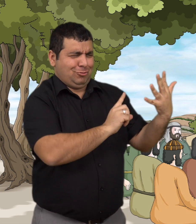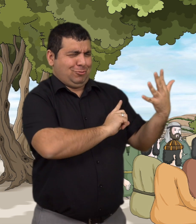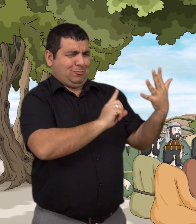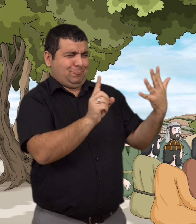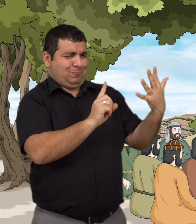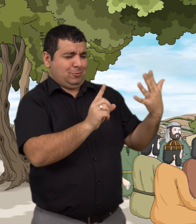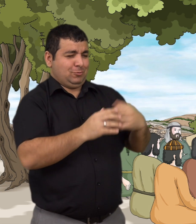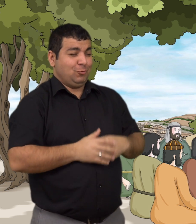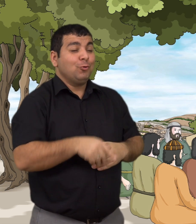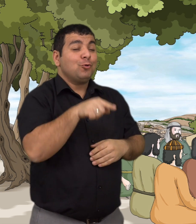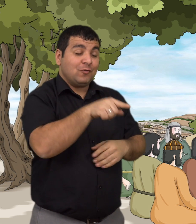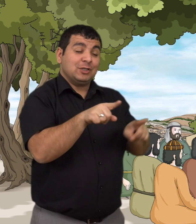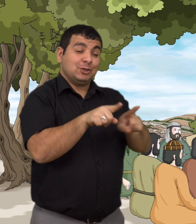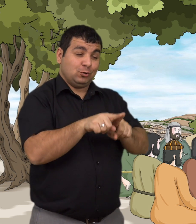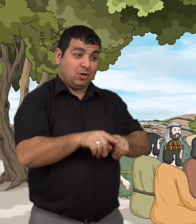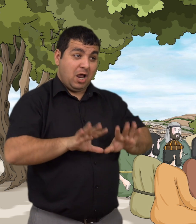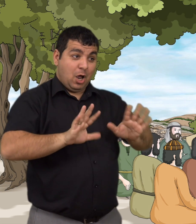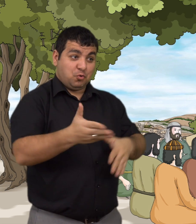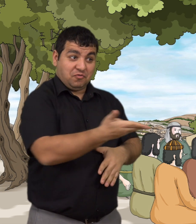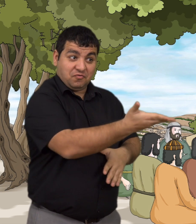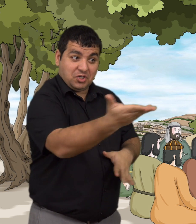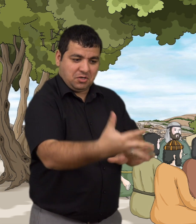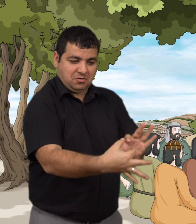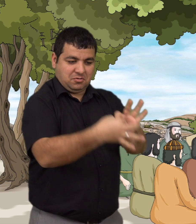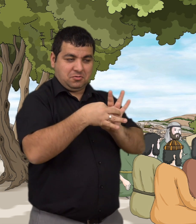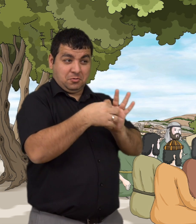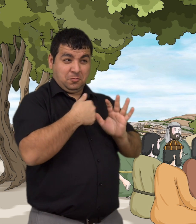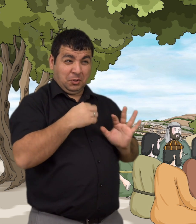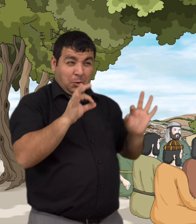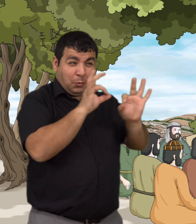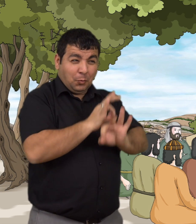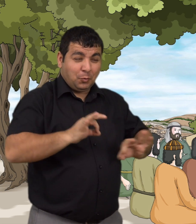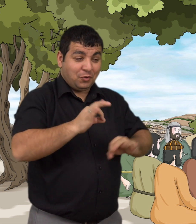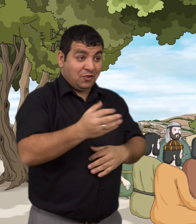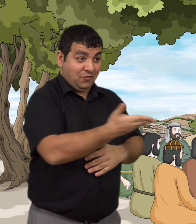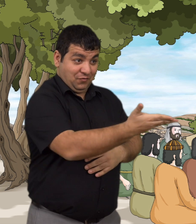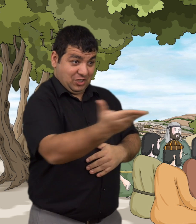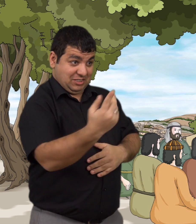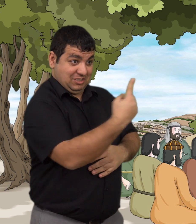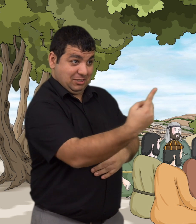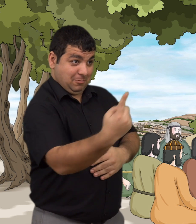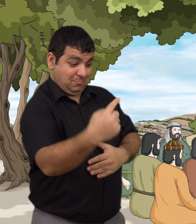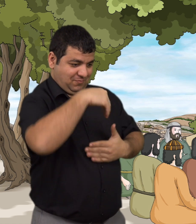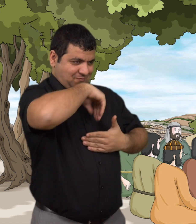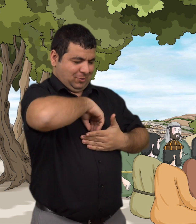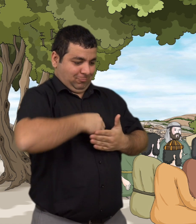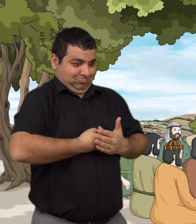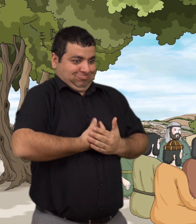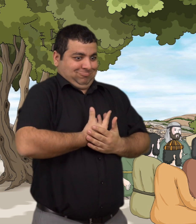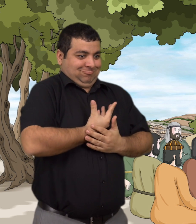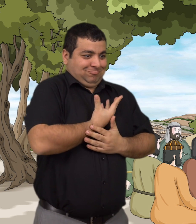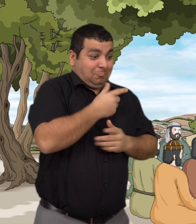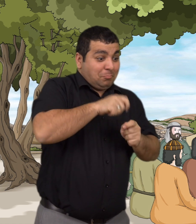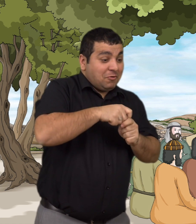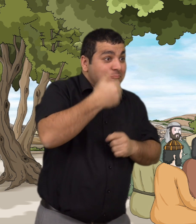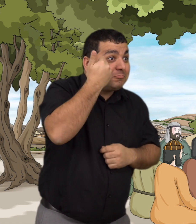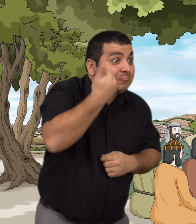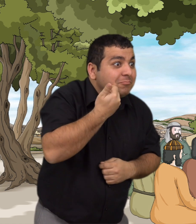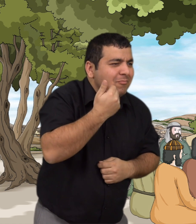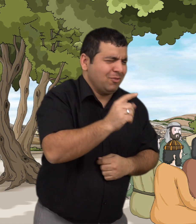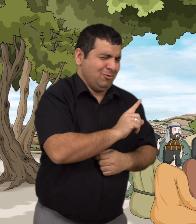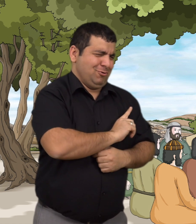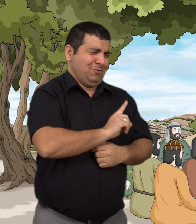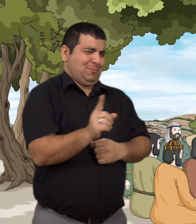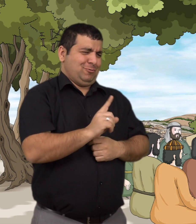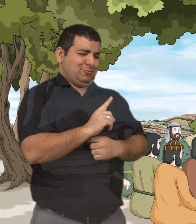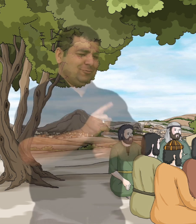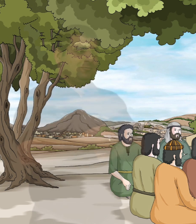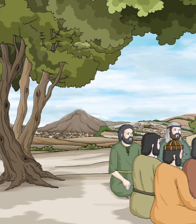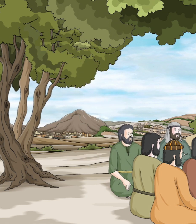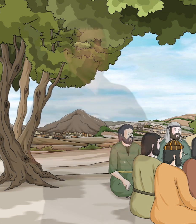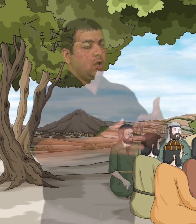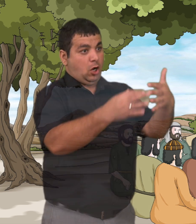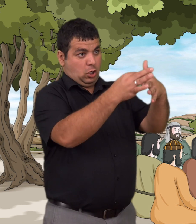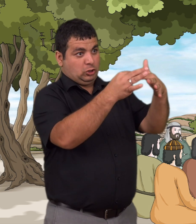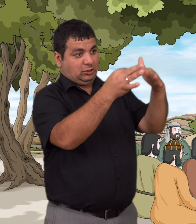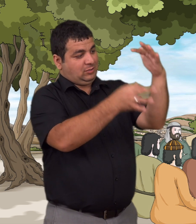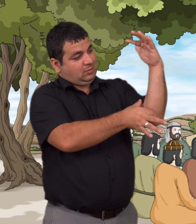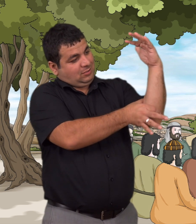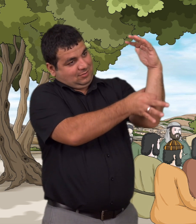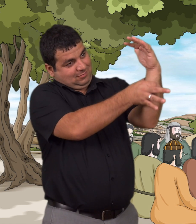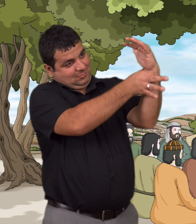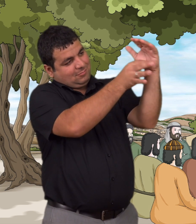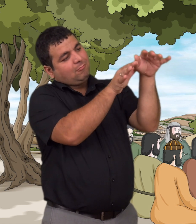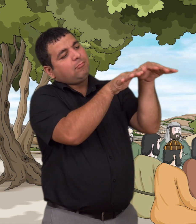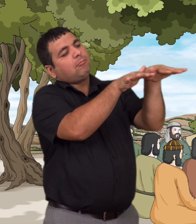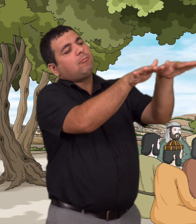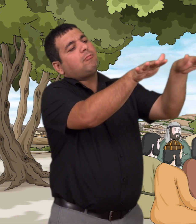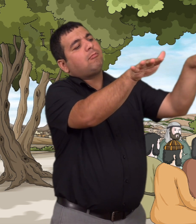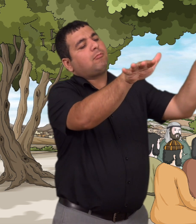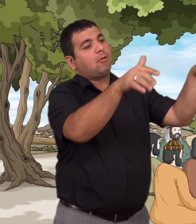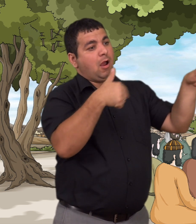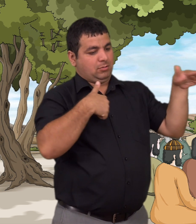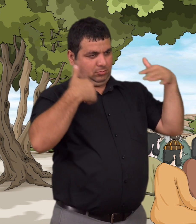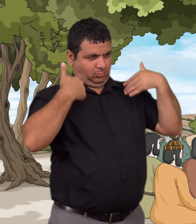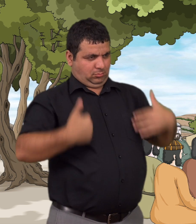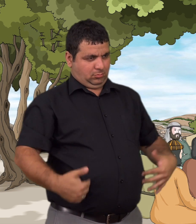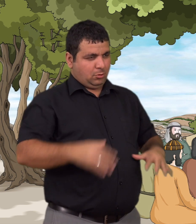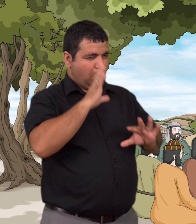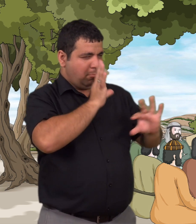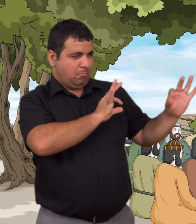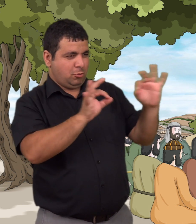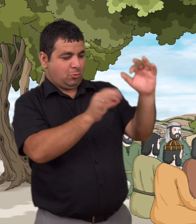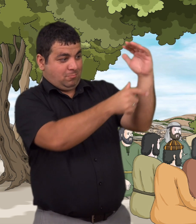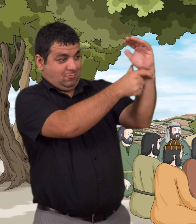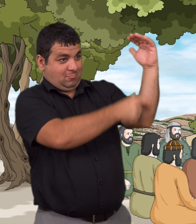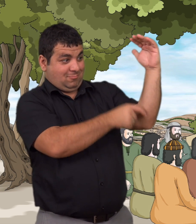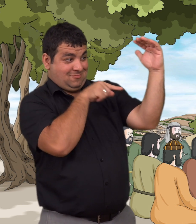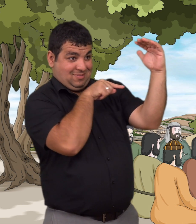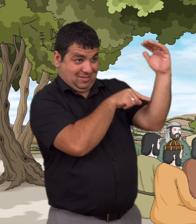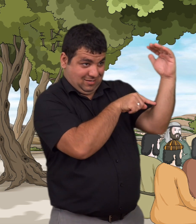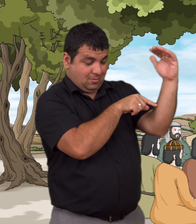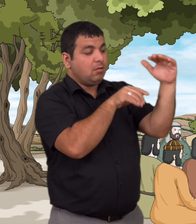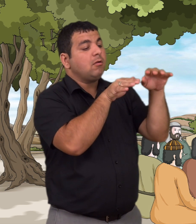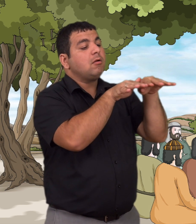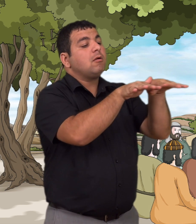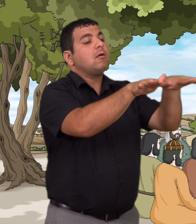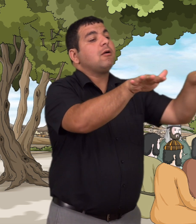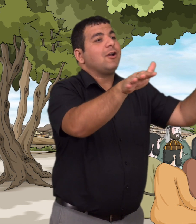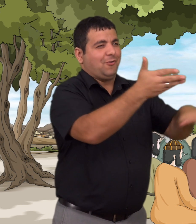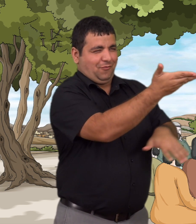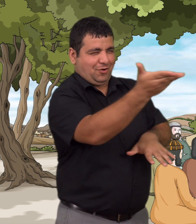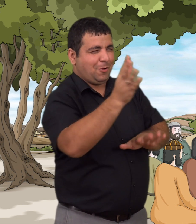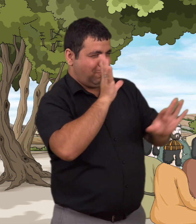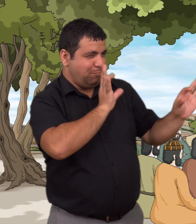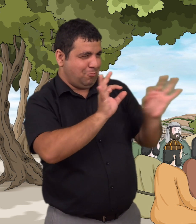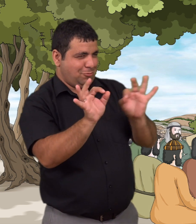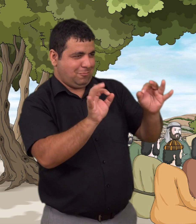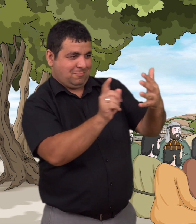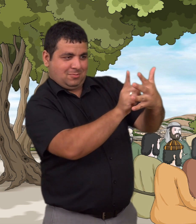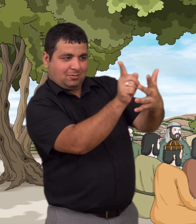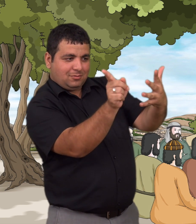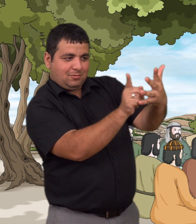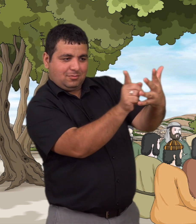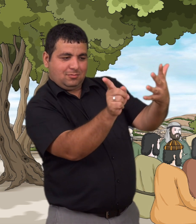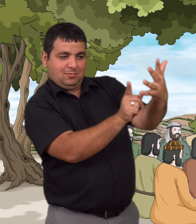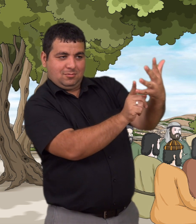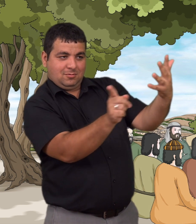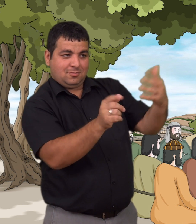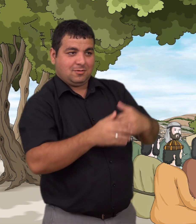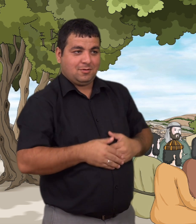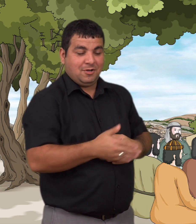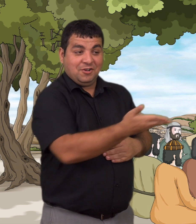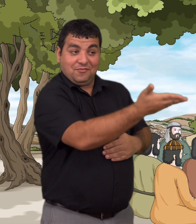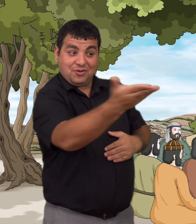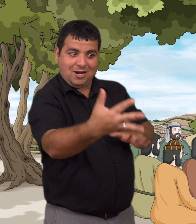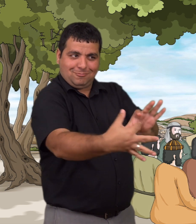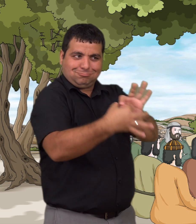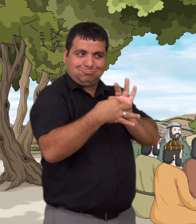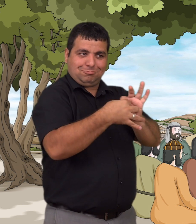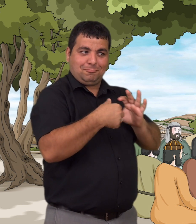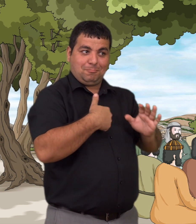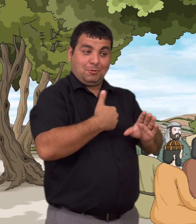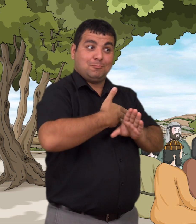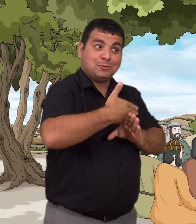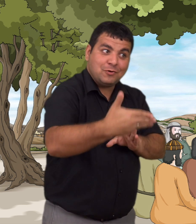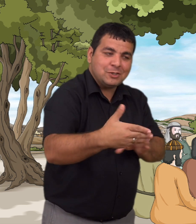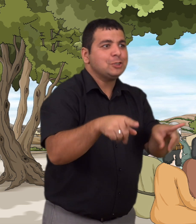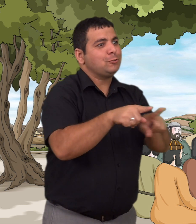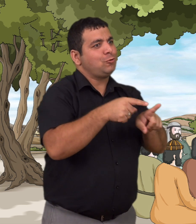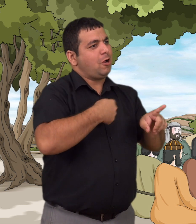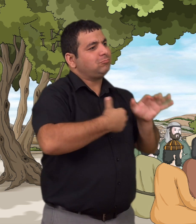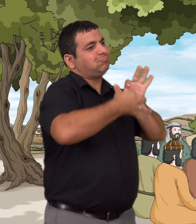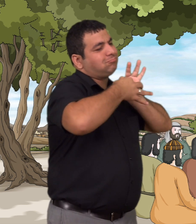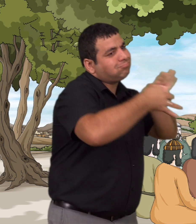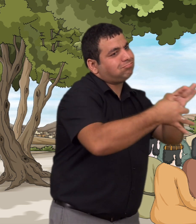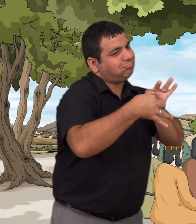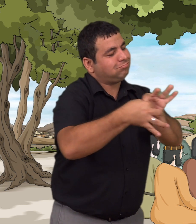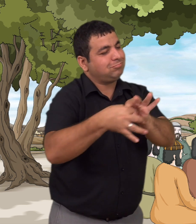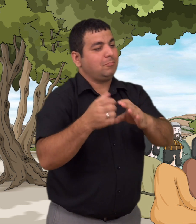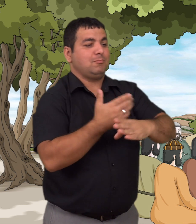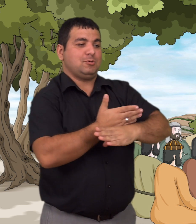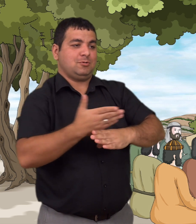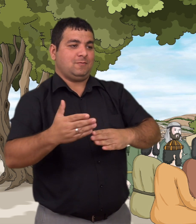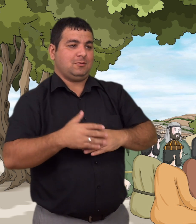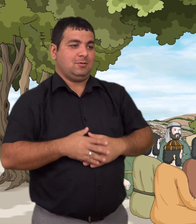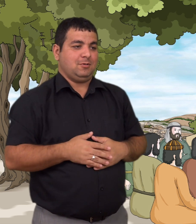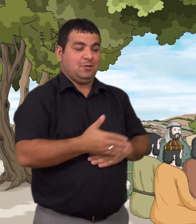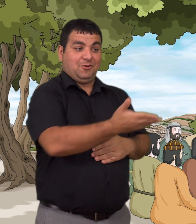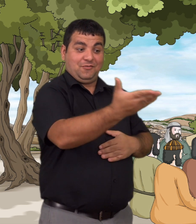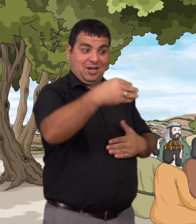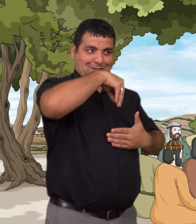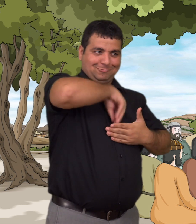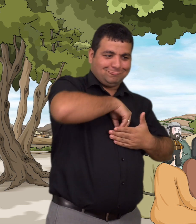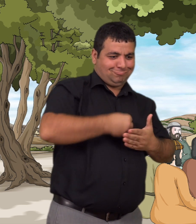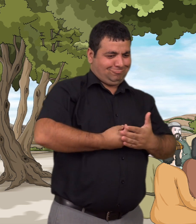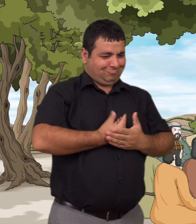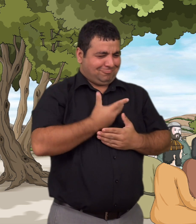Just as no branch can bear fruit by itself unless it remains in the vine, neither can you bear fruit unless you remain in Me.